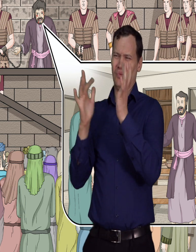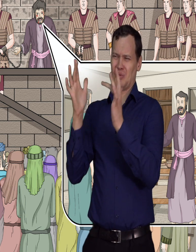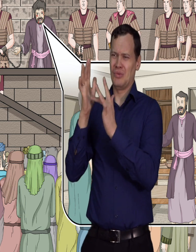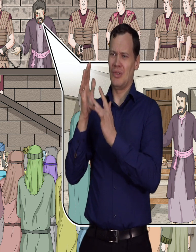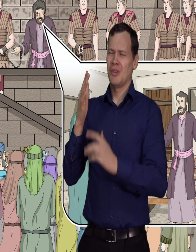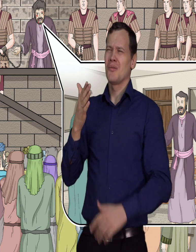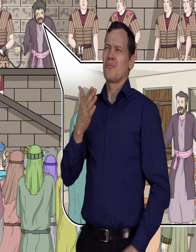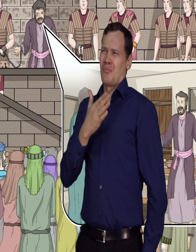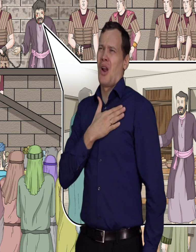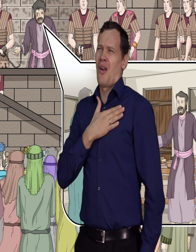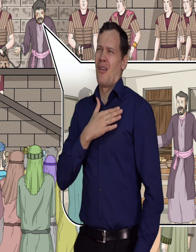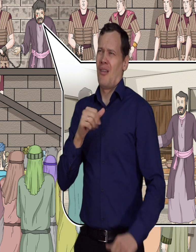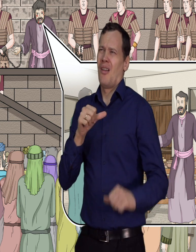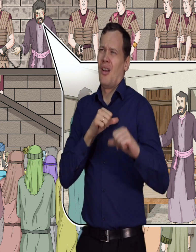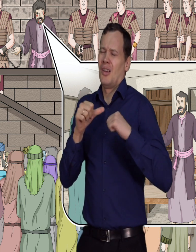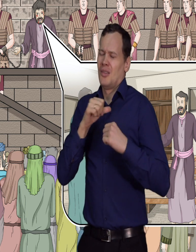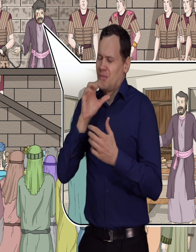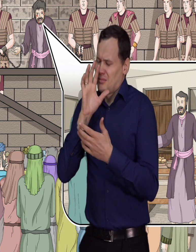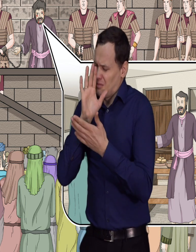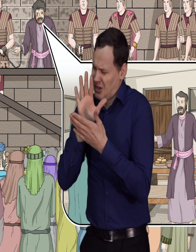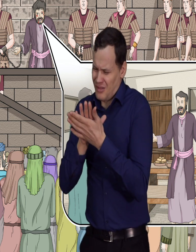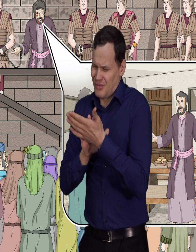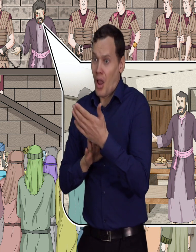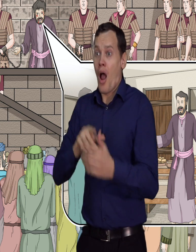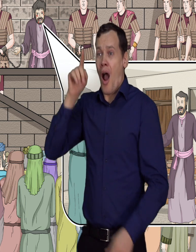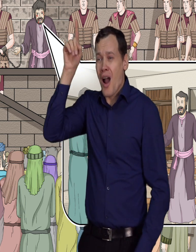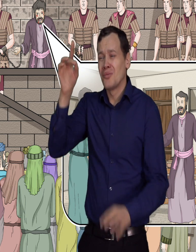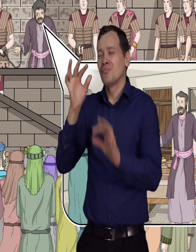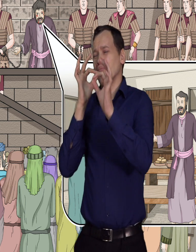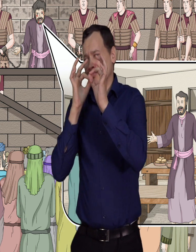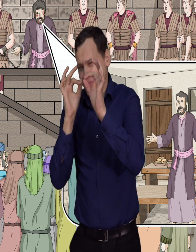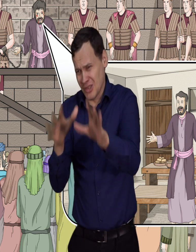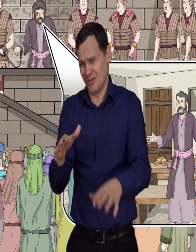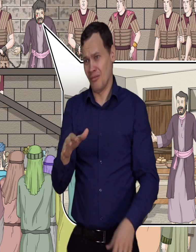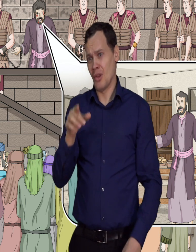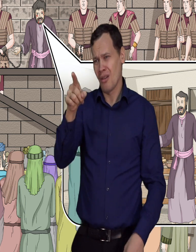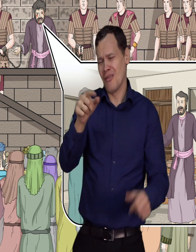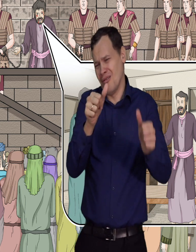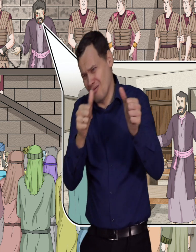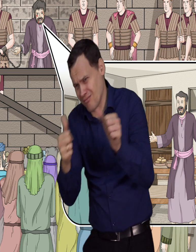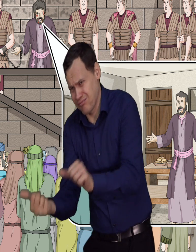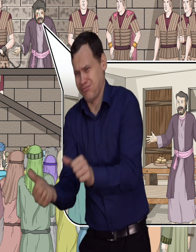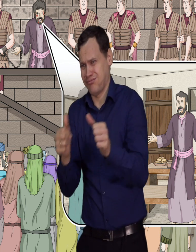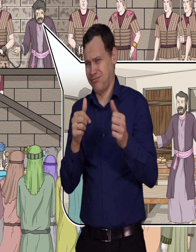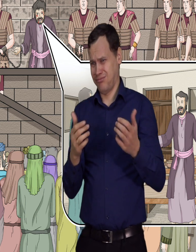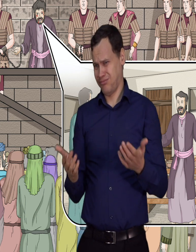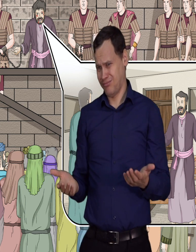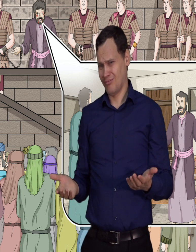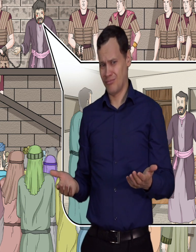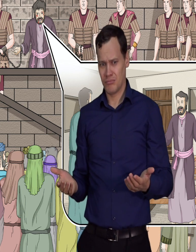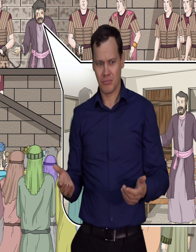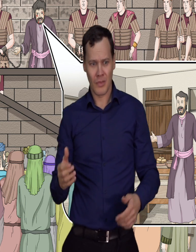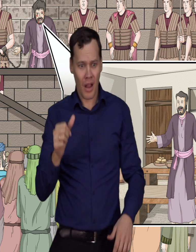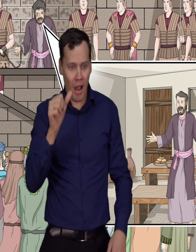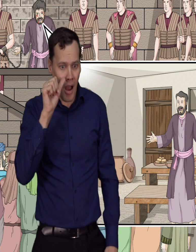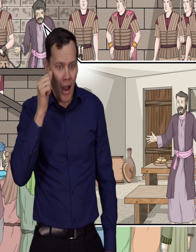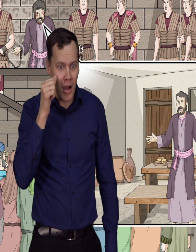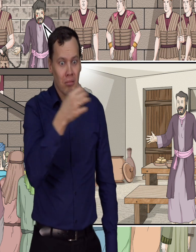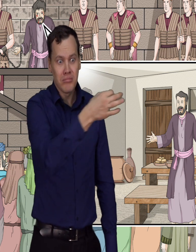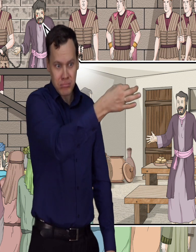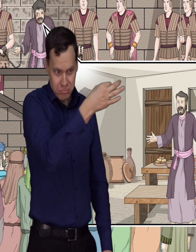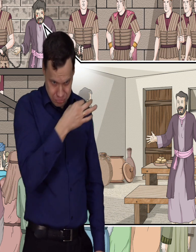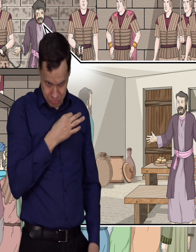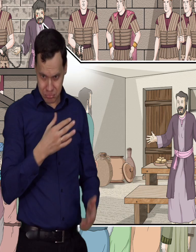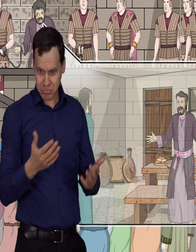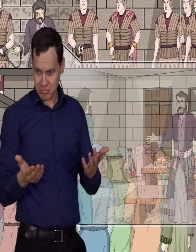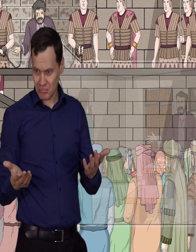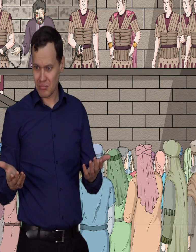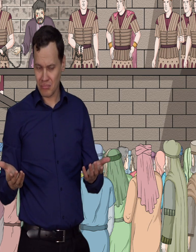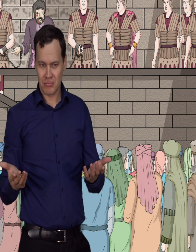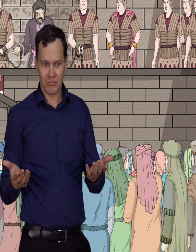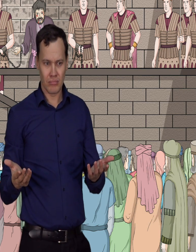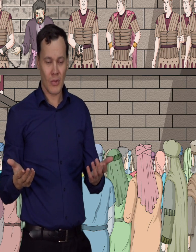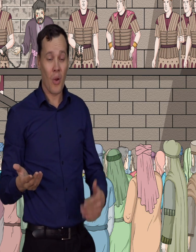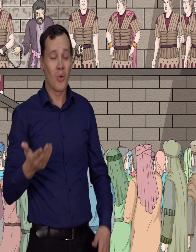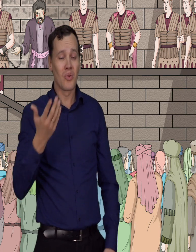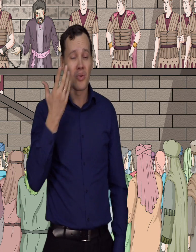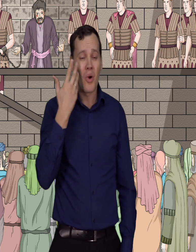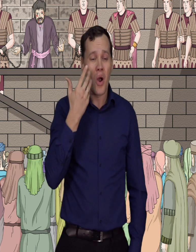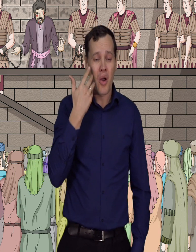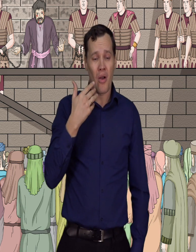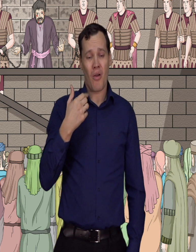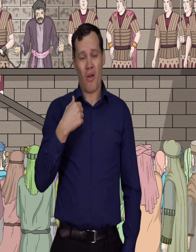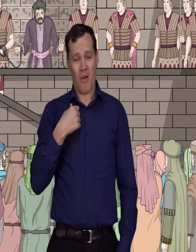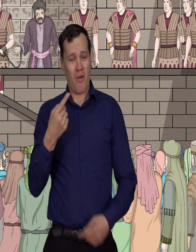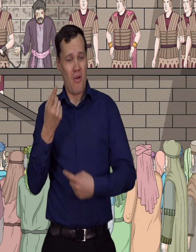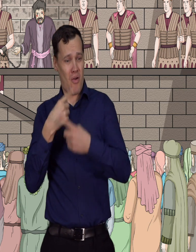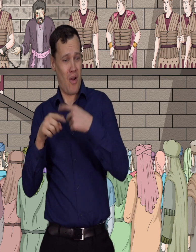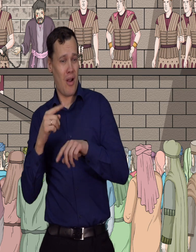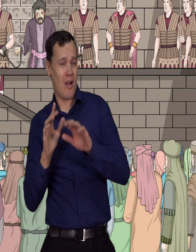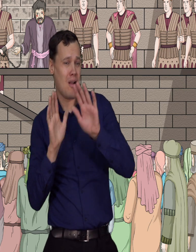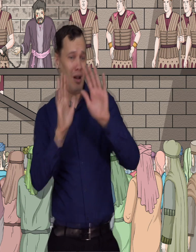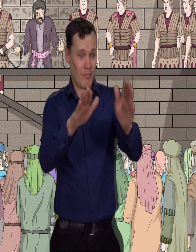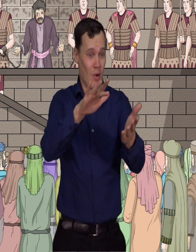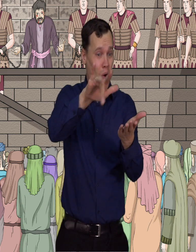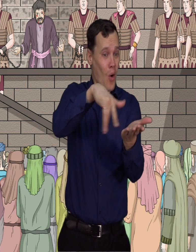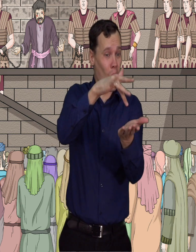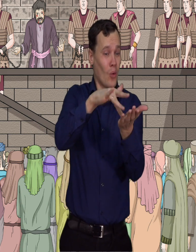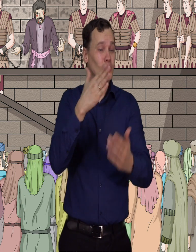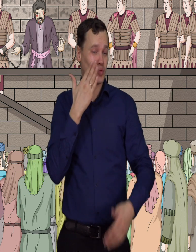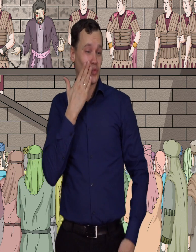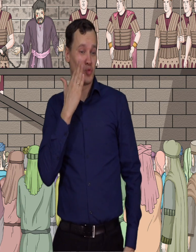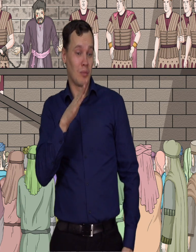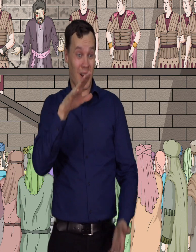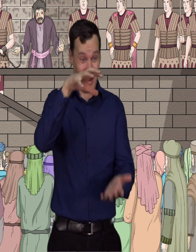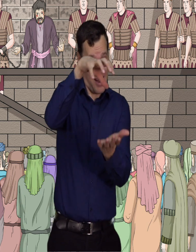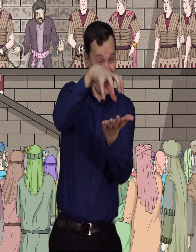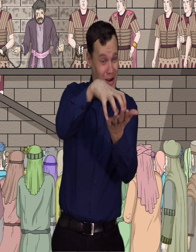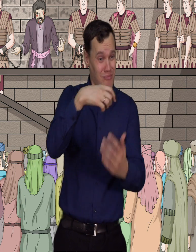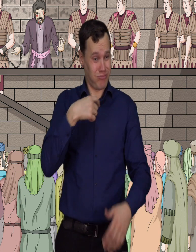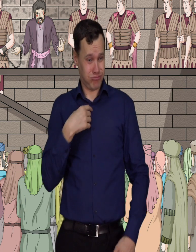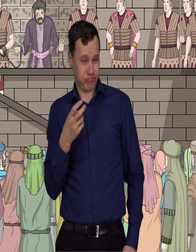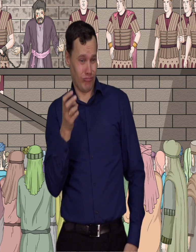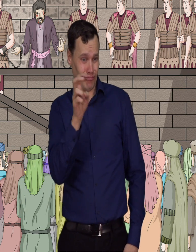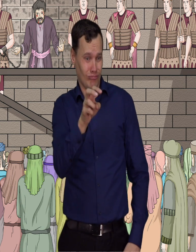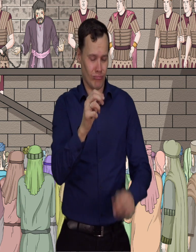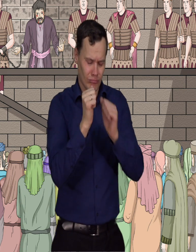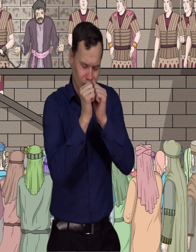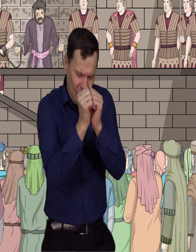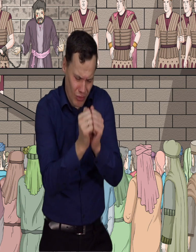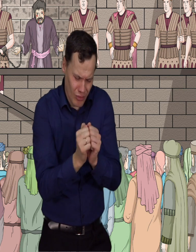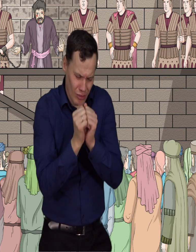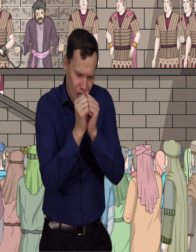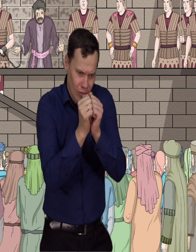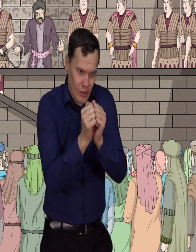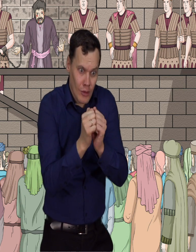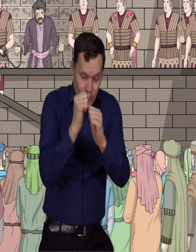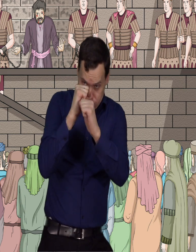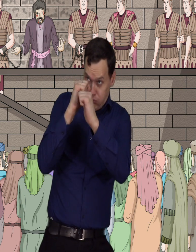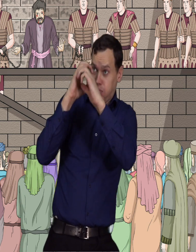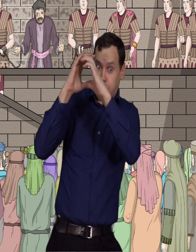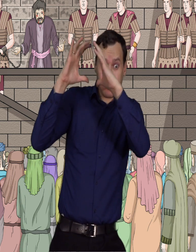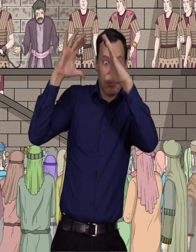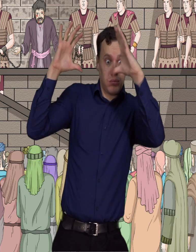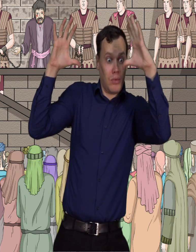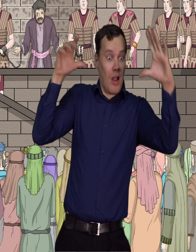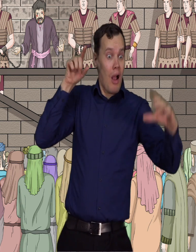Get up, be baptized, and wash your sins away, calling on His name.’